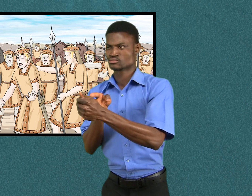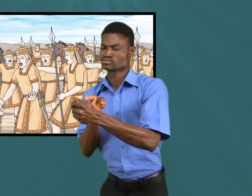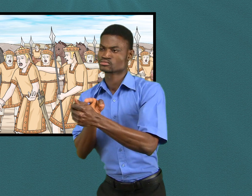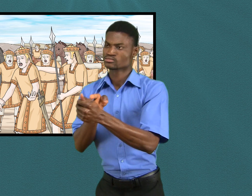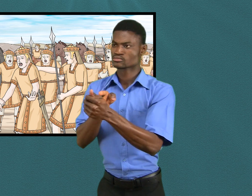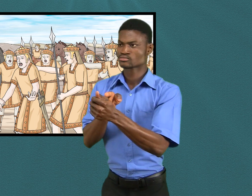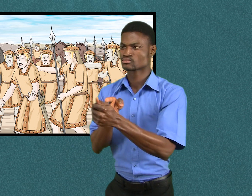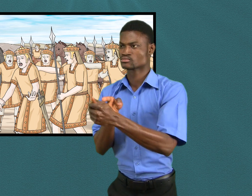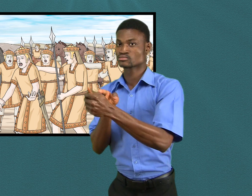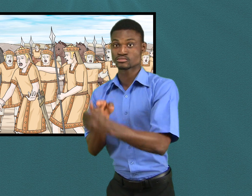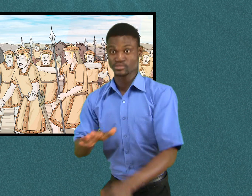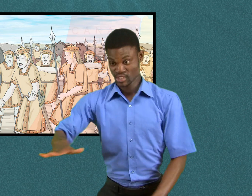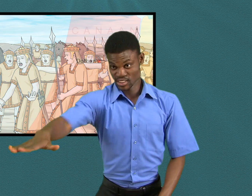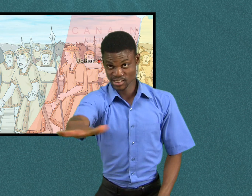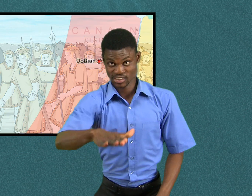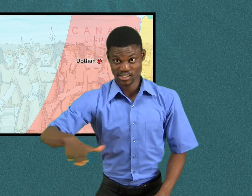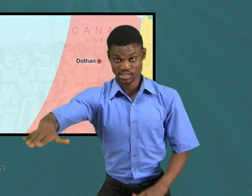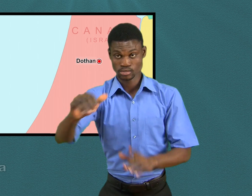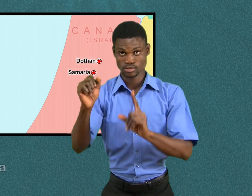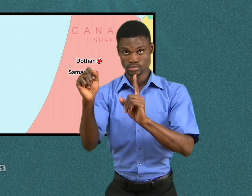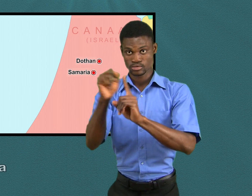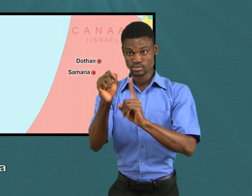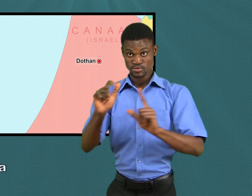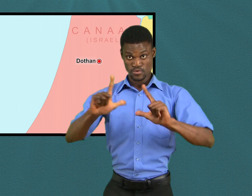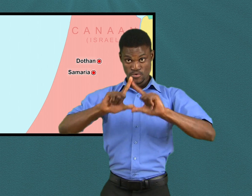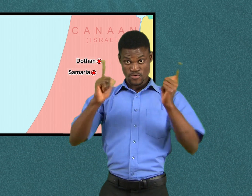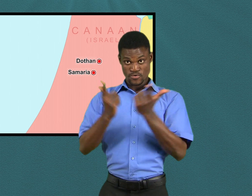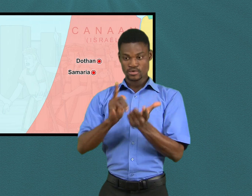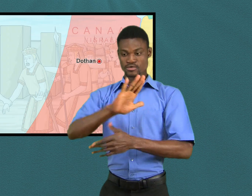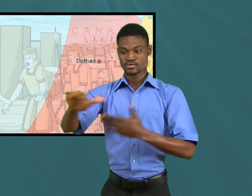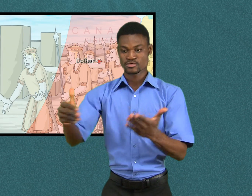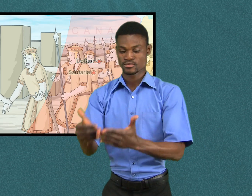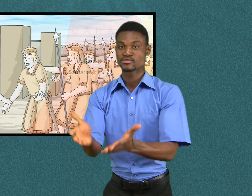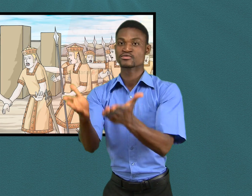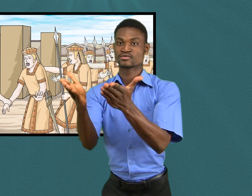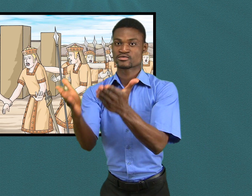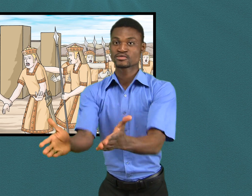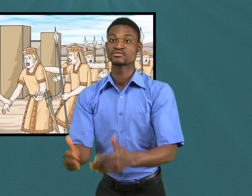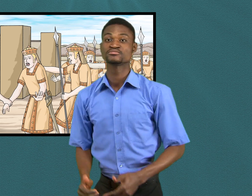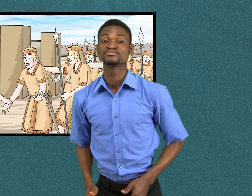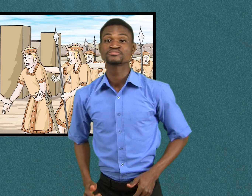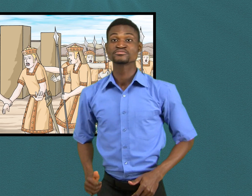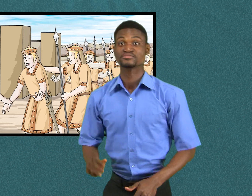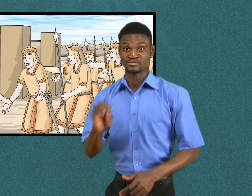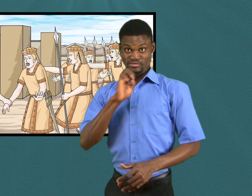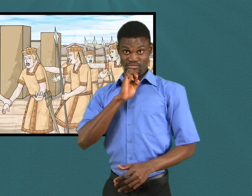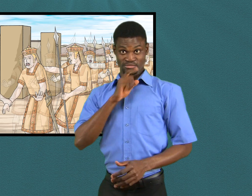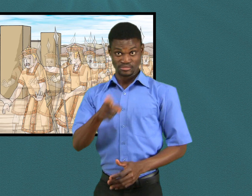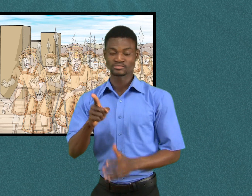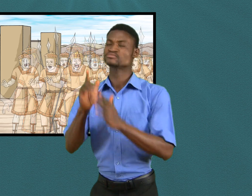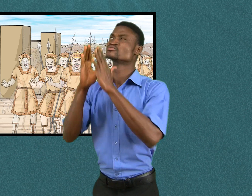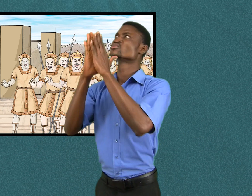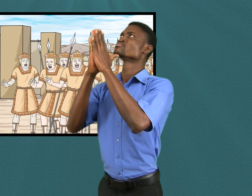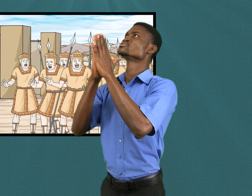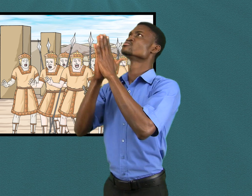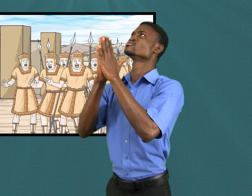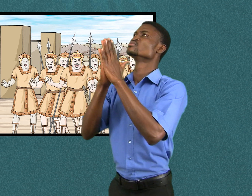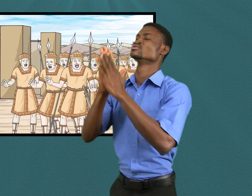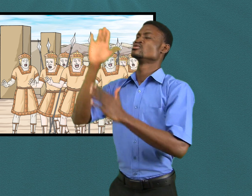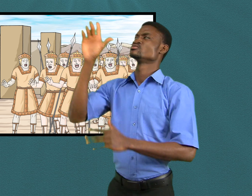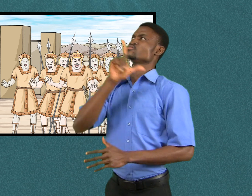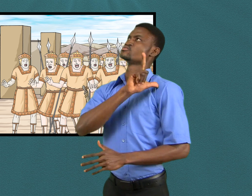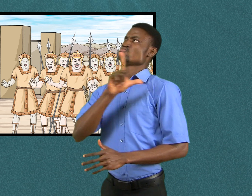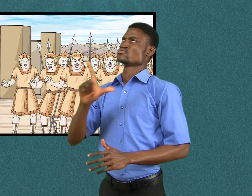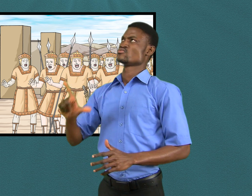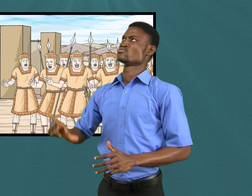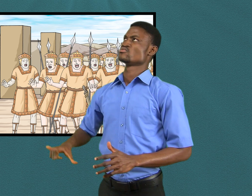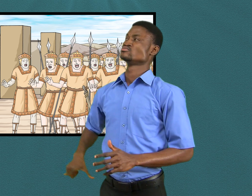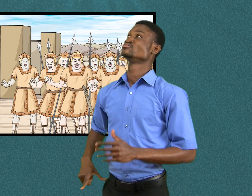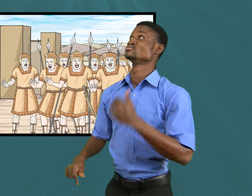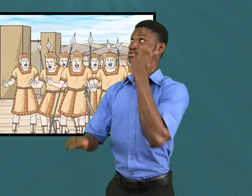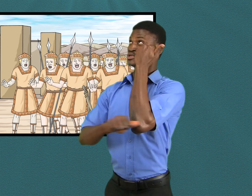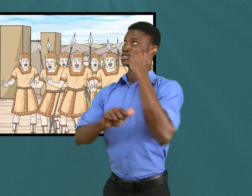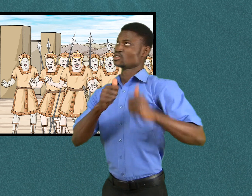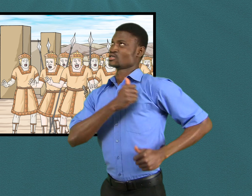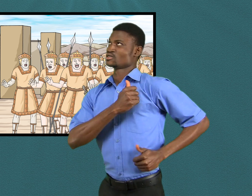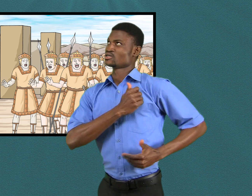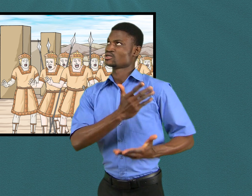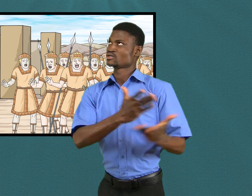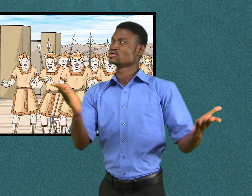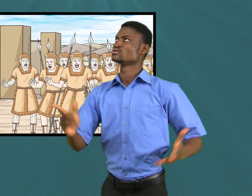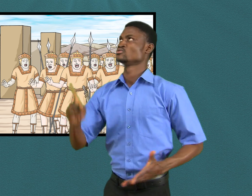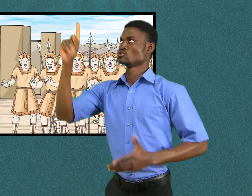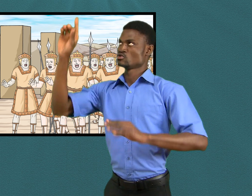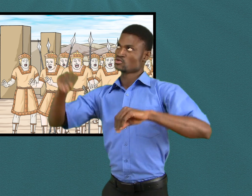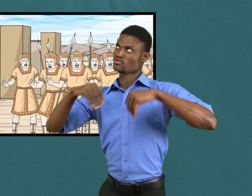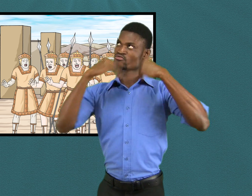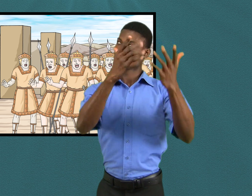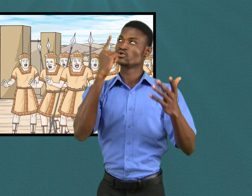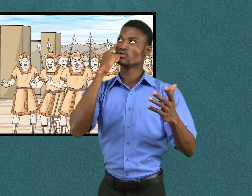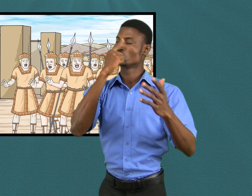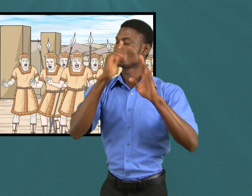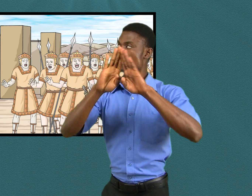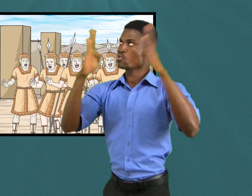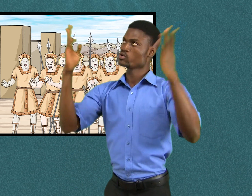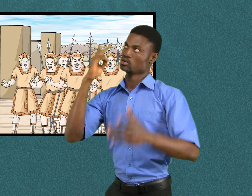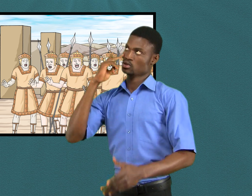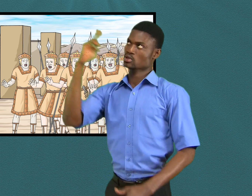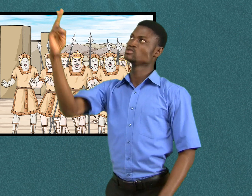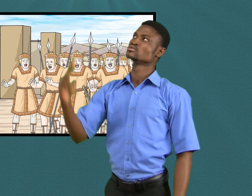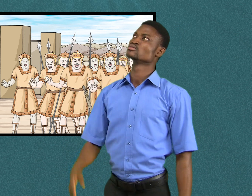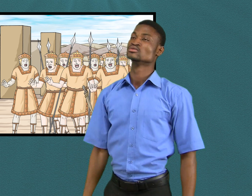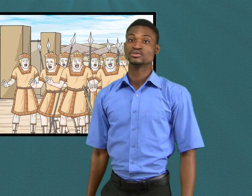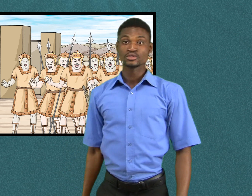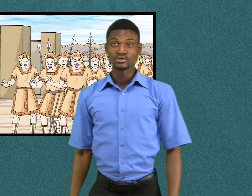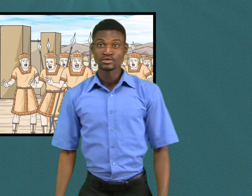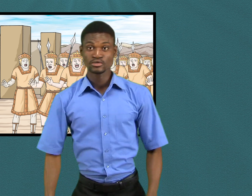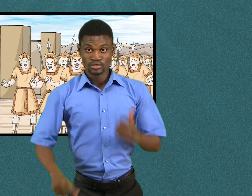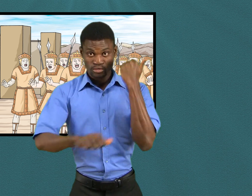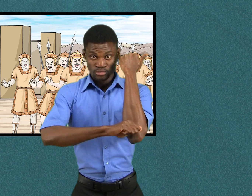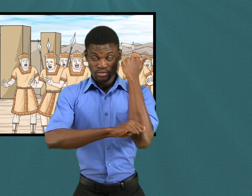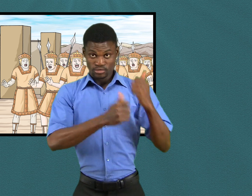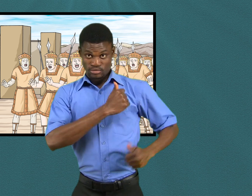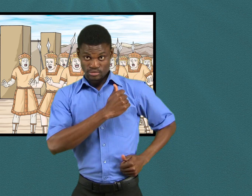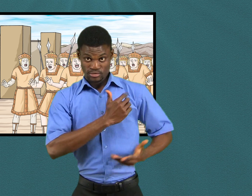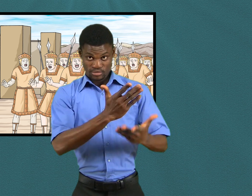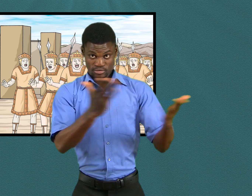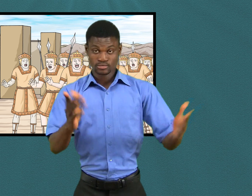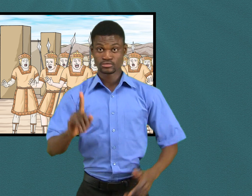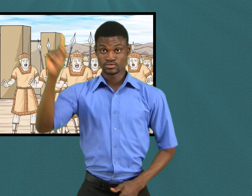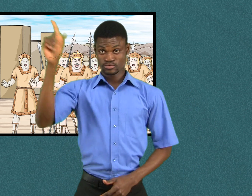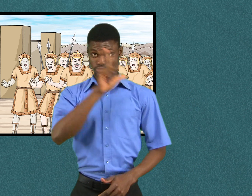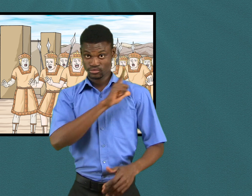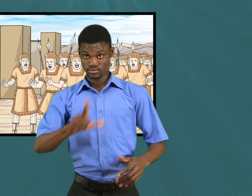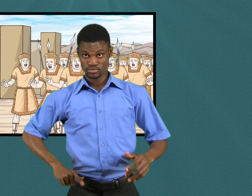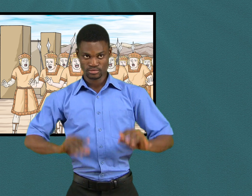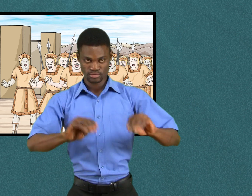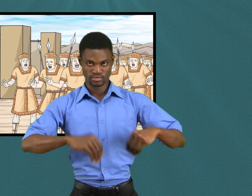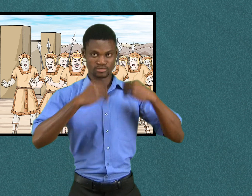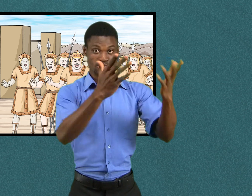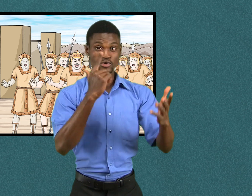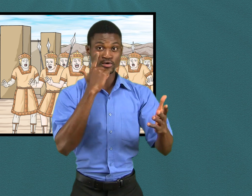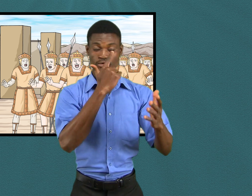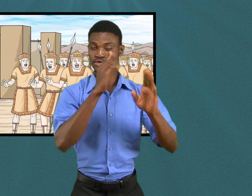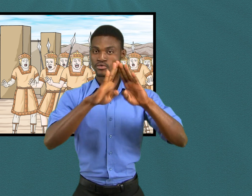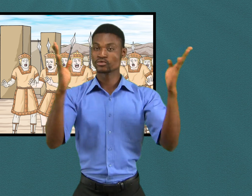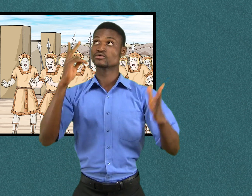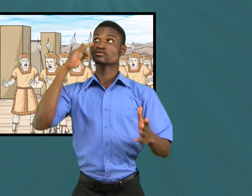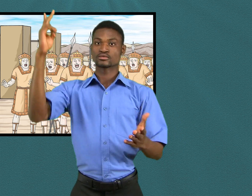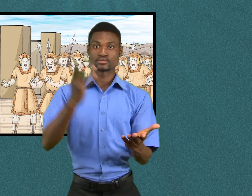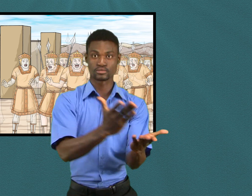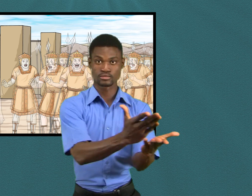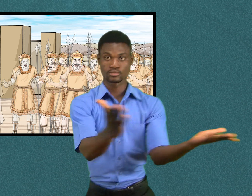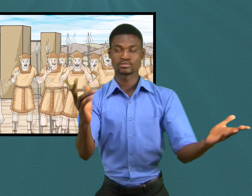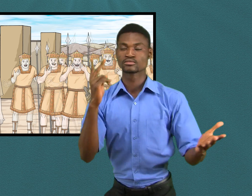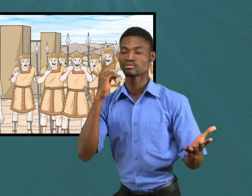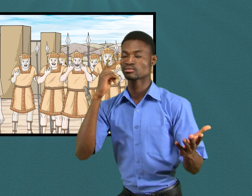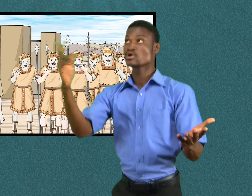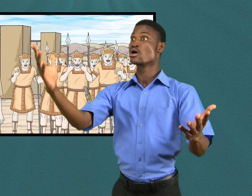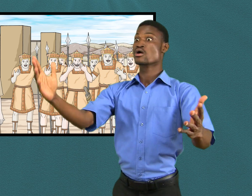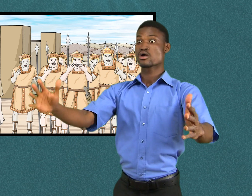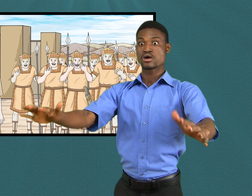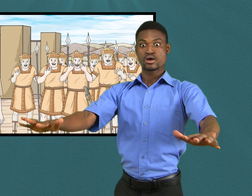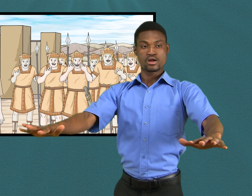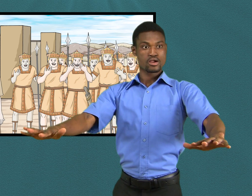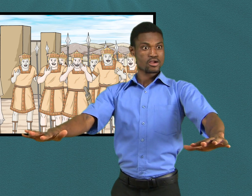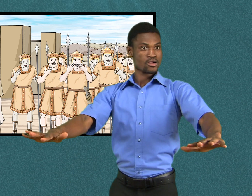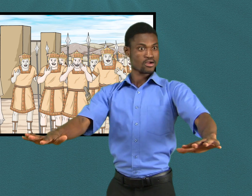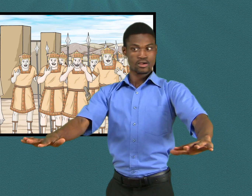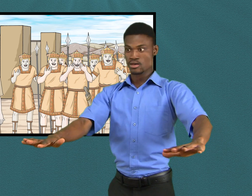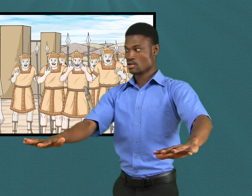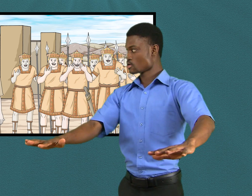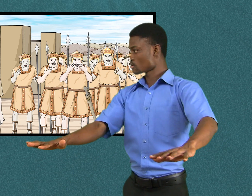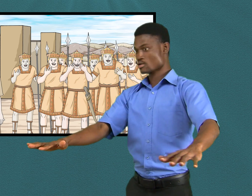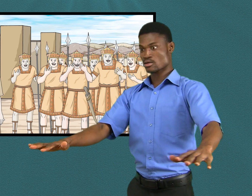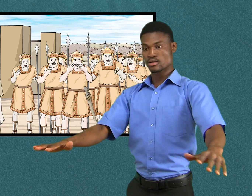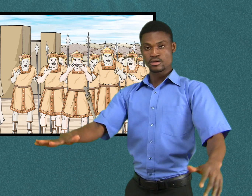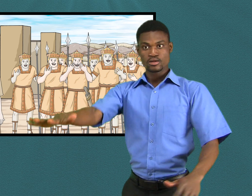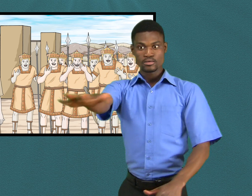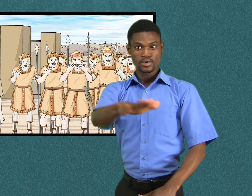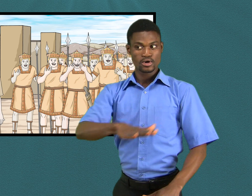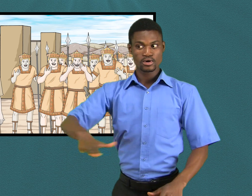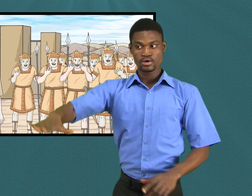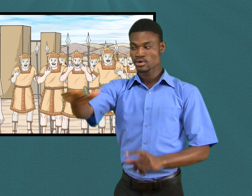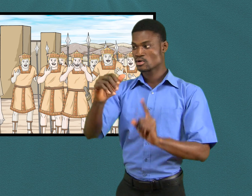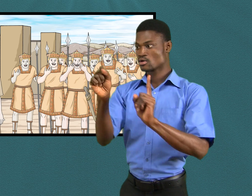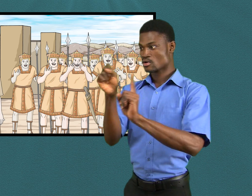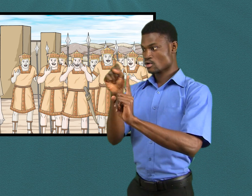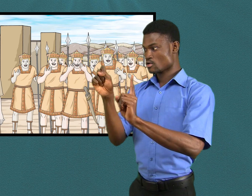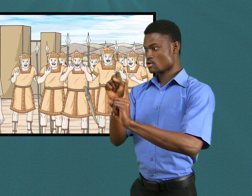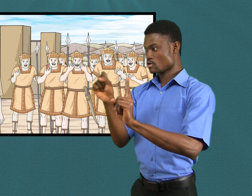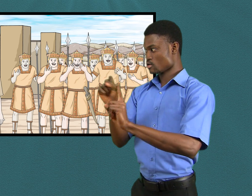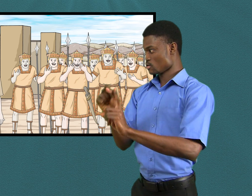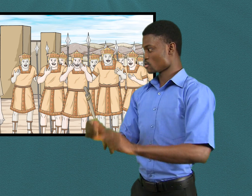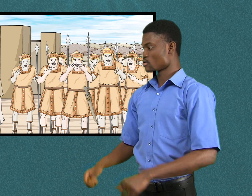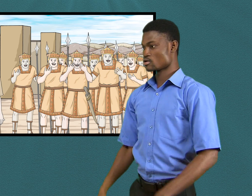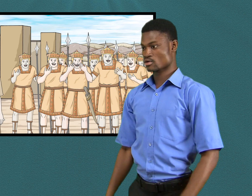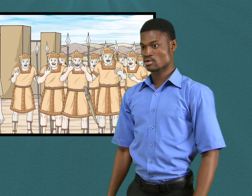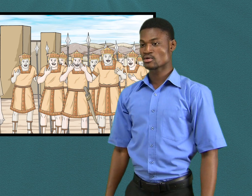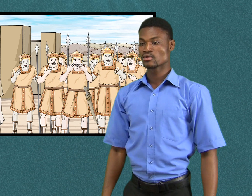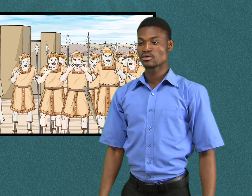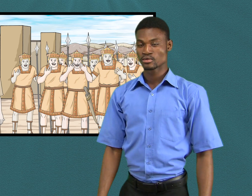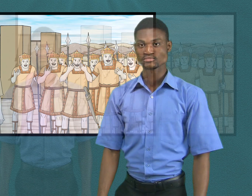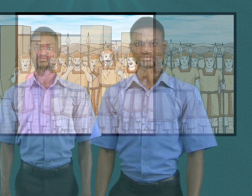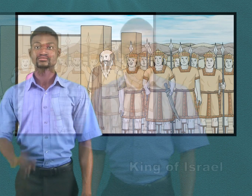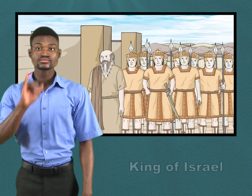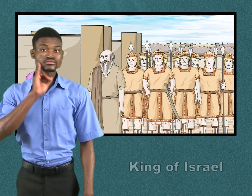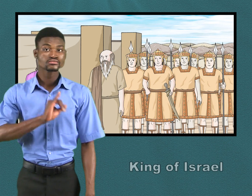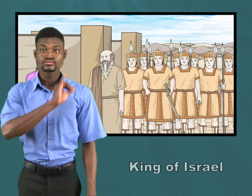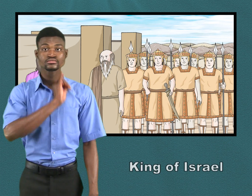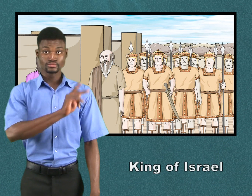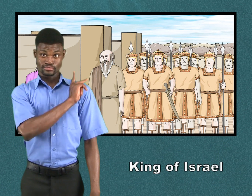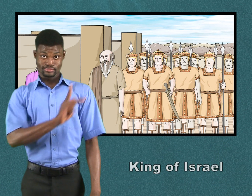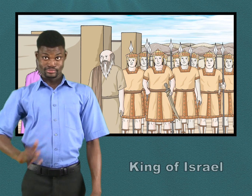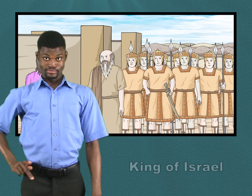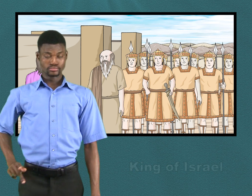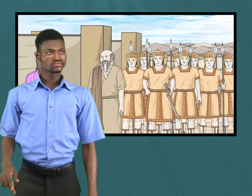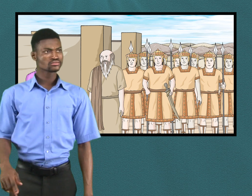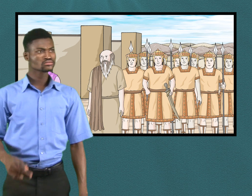And he led them to Samaria. When they had entered Samaria, Elisha said, “O LORD, open the eyes of these men that they may see.” Then the LORD opened their eyes, and they looked around and discovered that they were in Samaria.